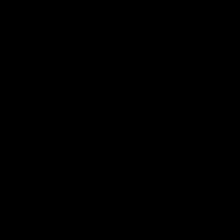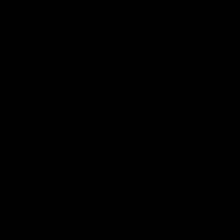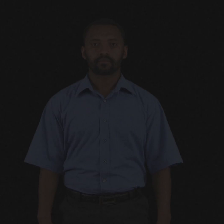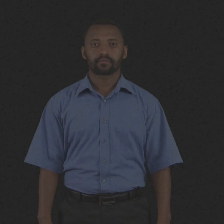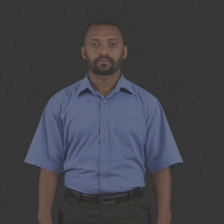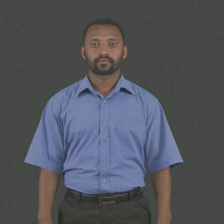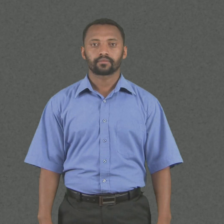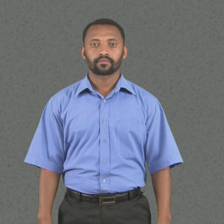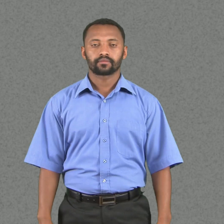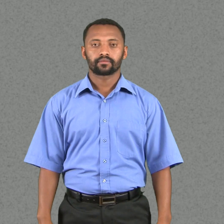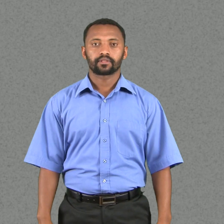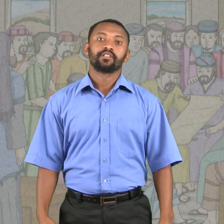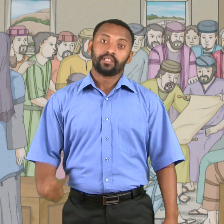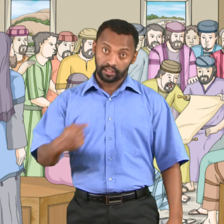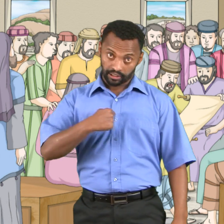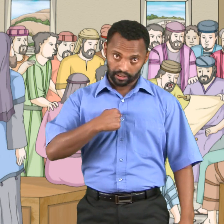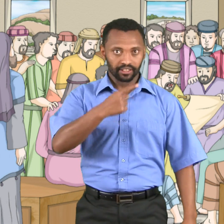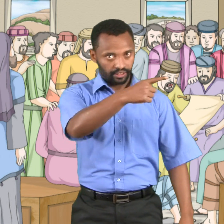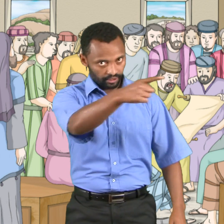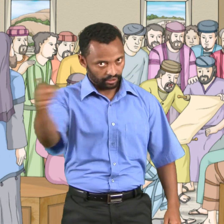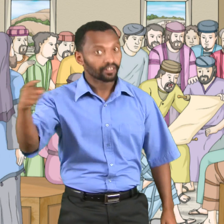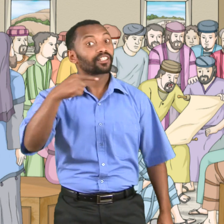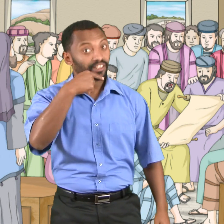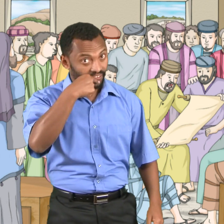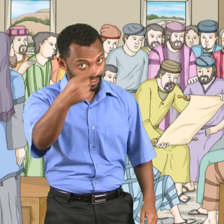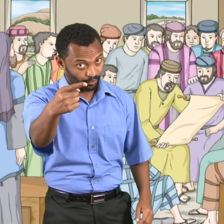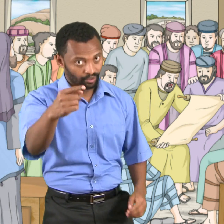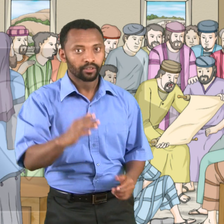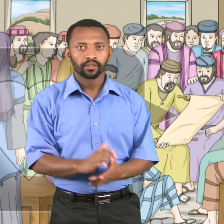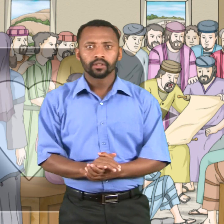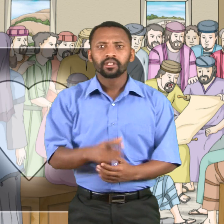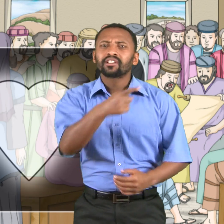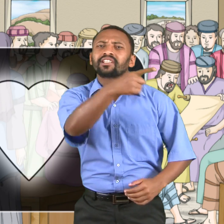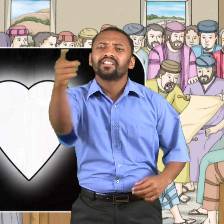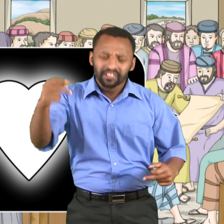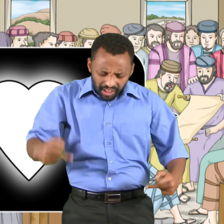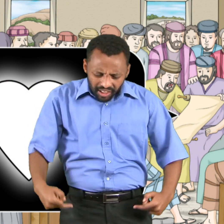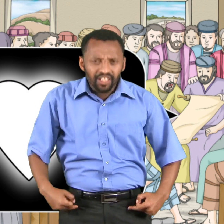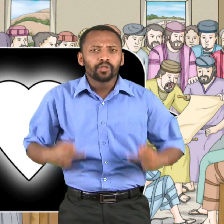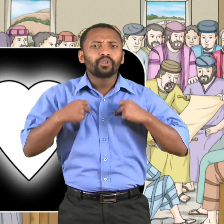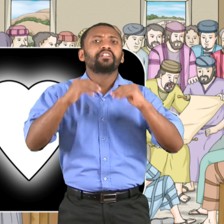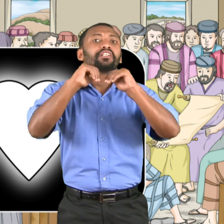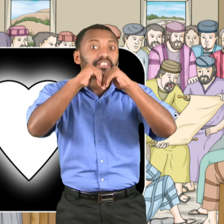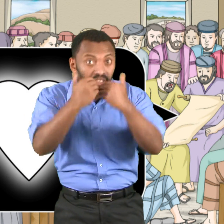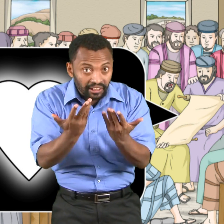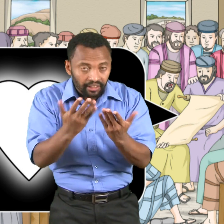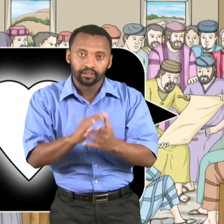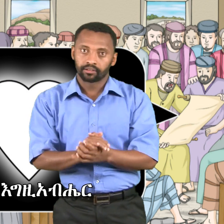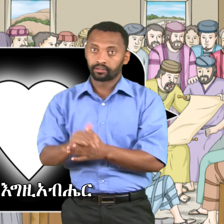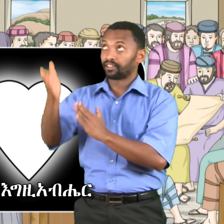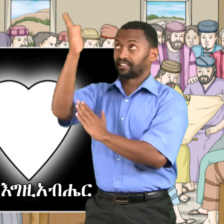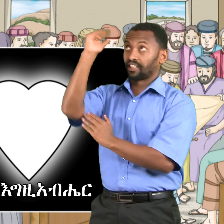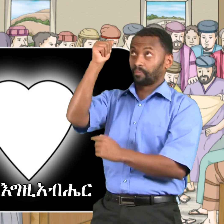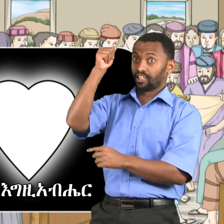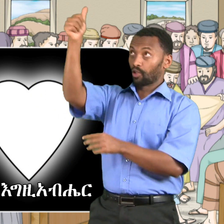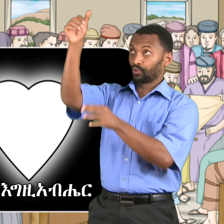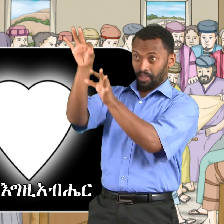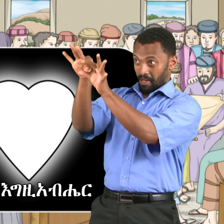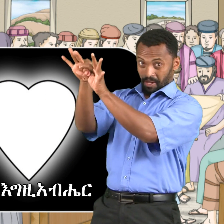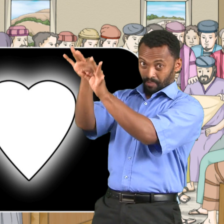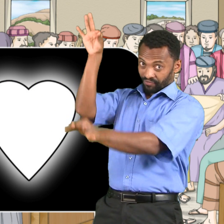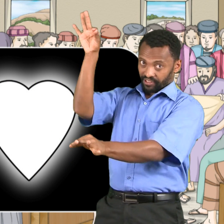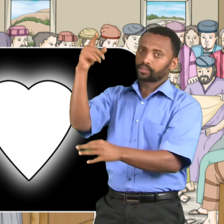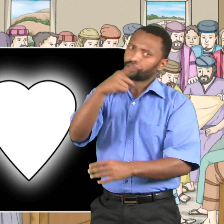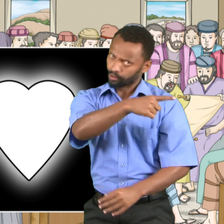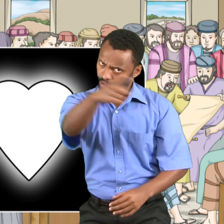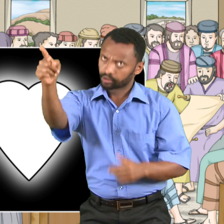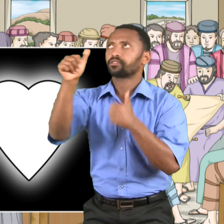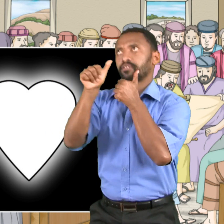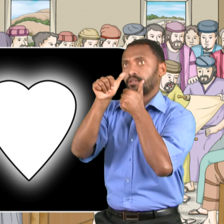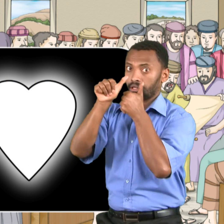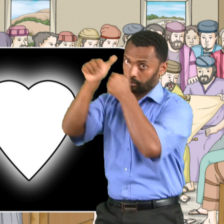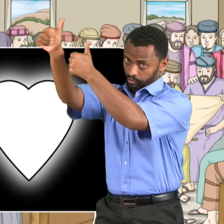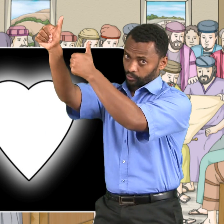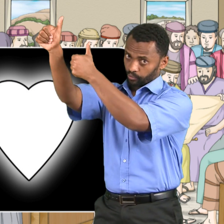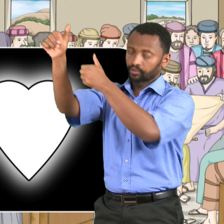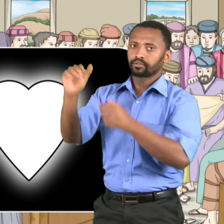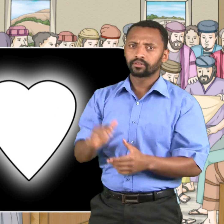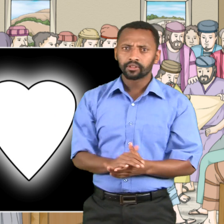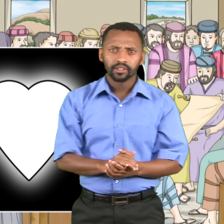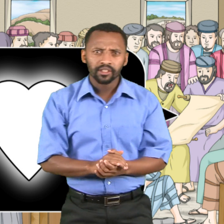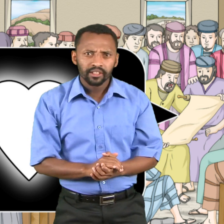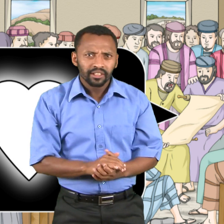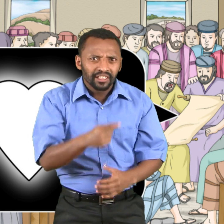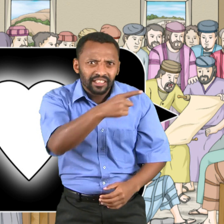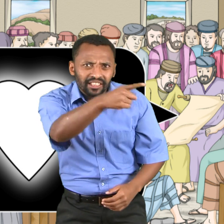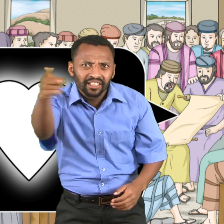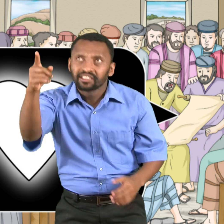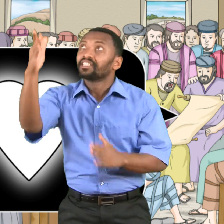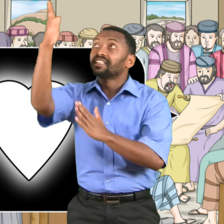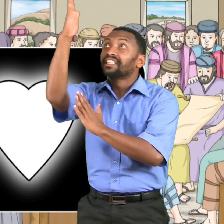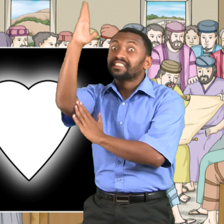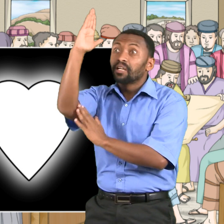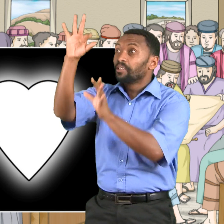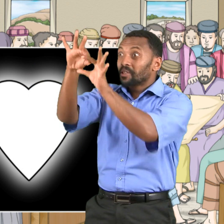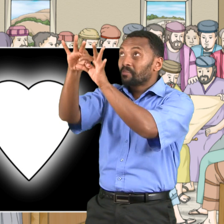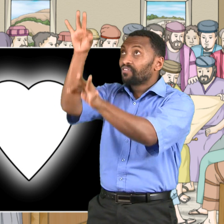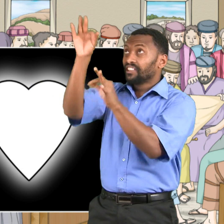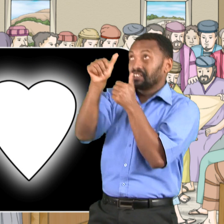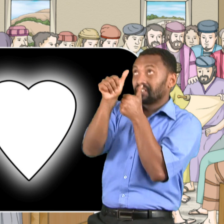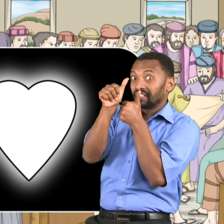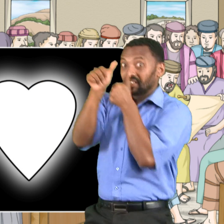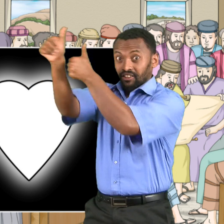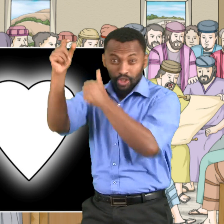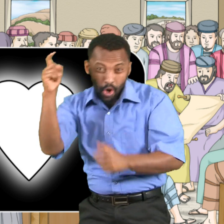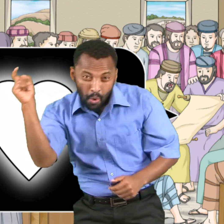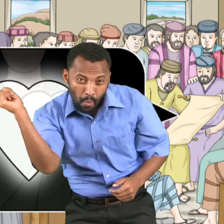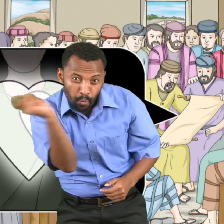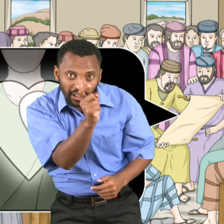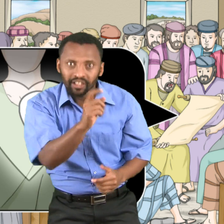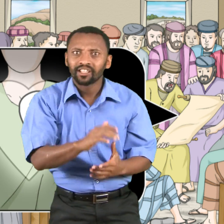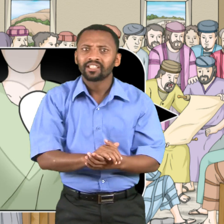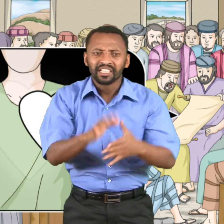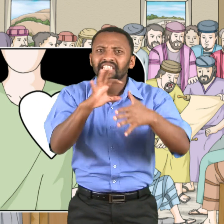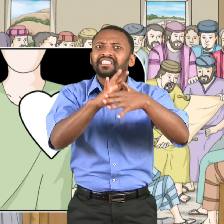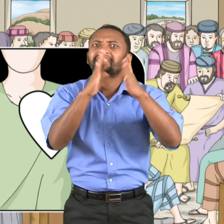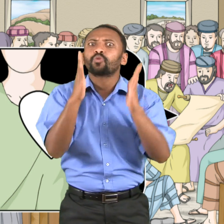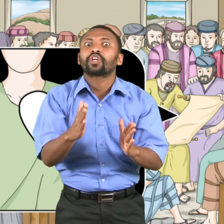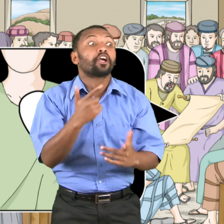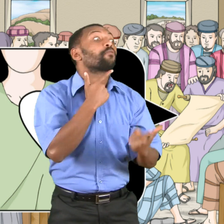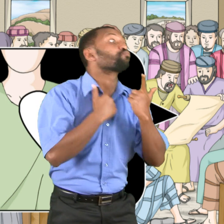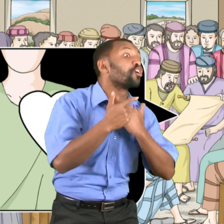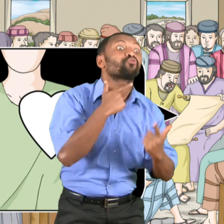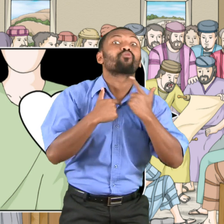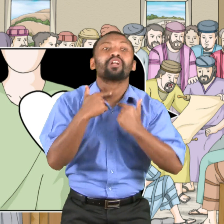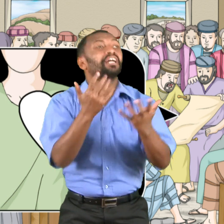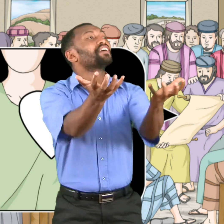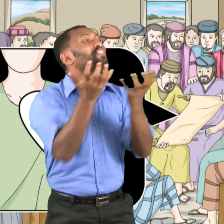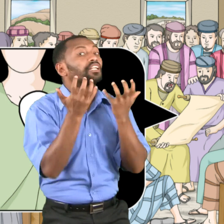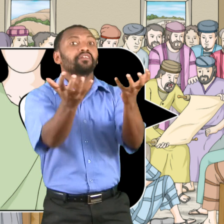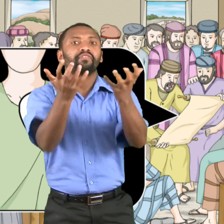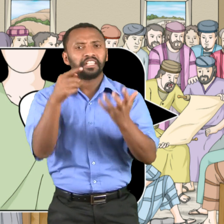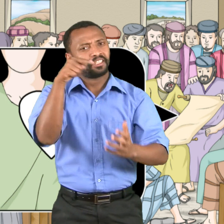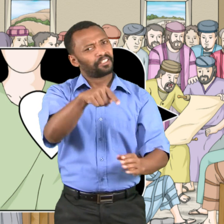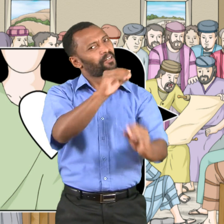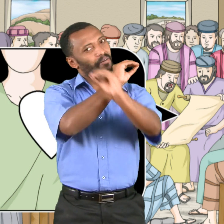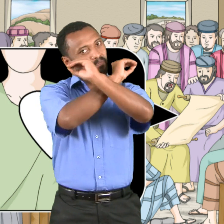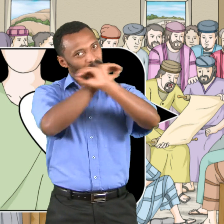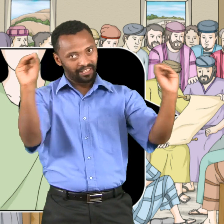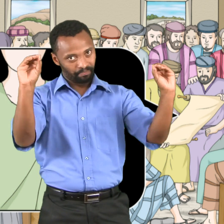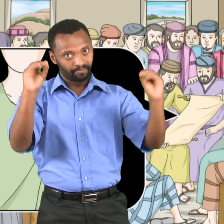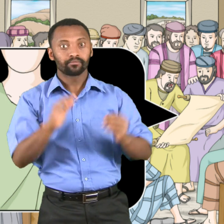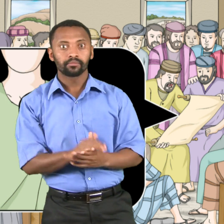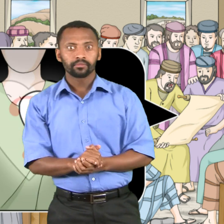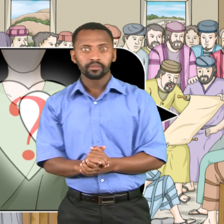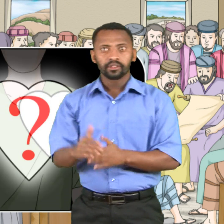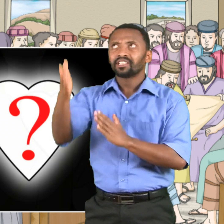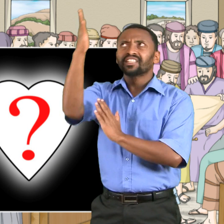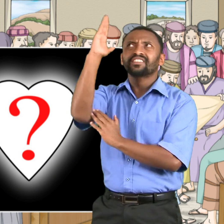So I say, walk by the Spirit, and you will not gratify the desires of the flesh.